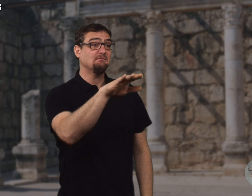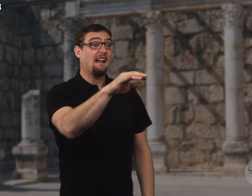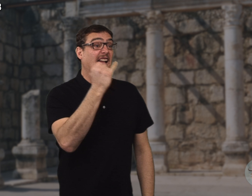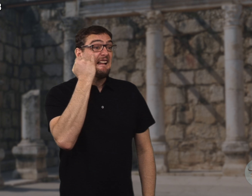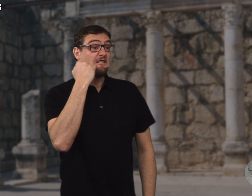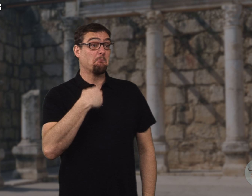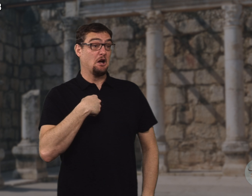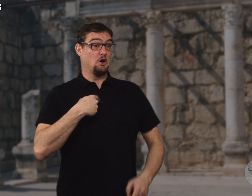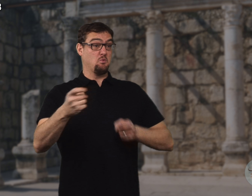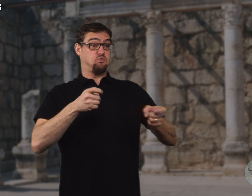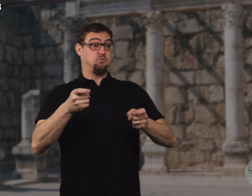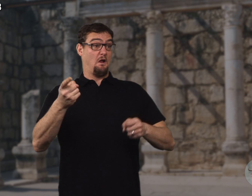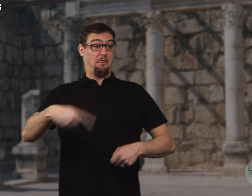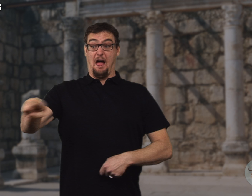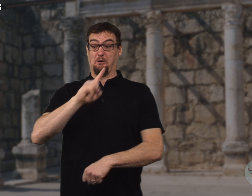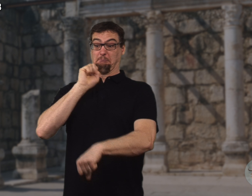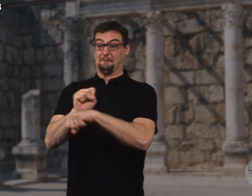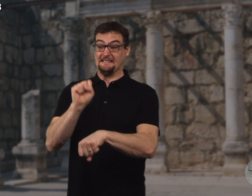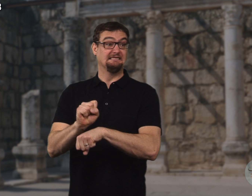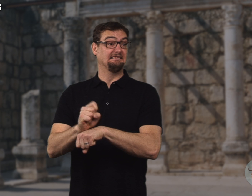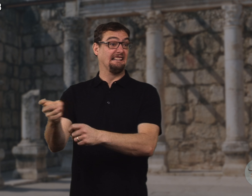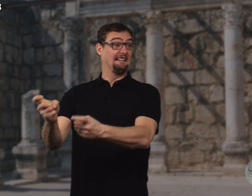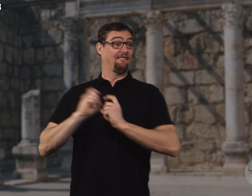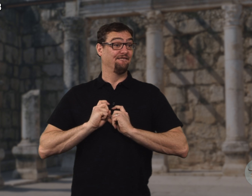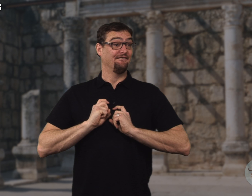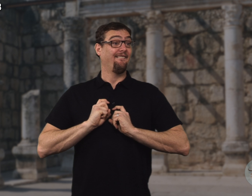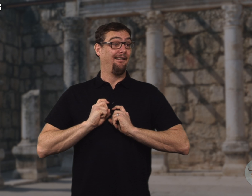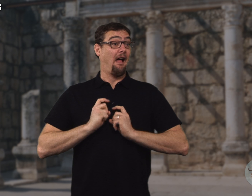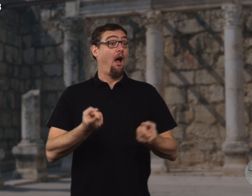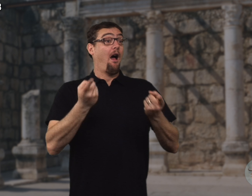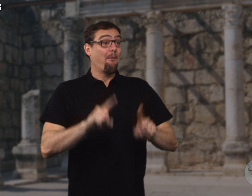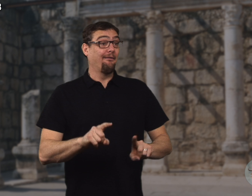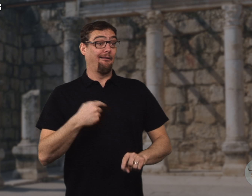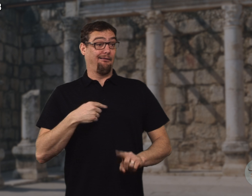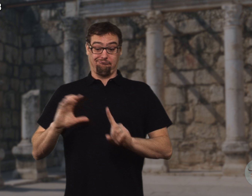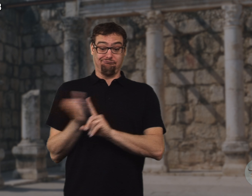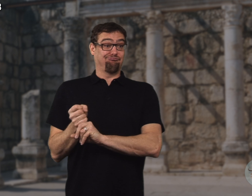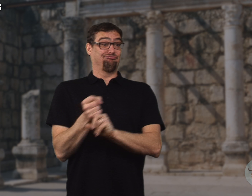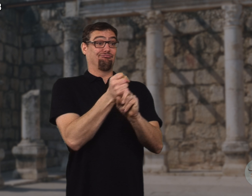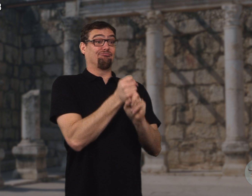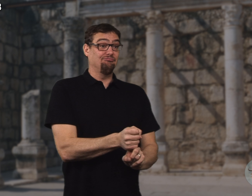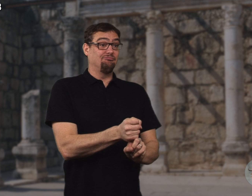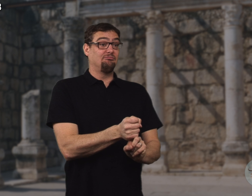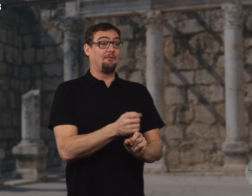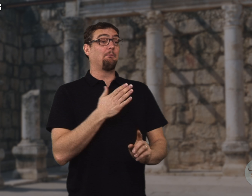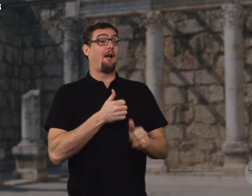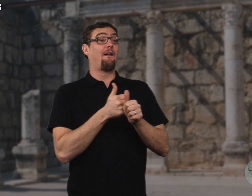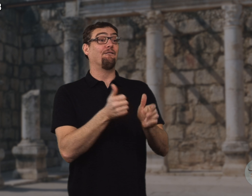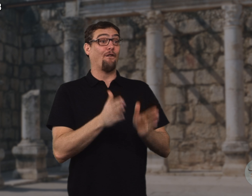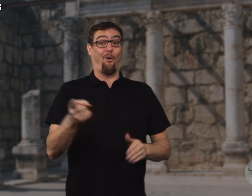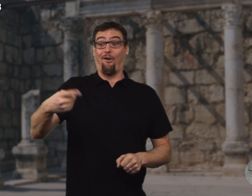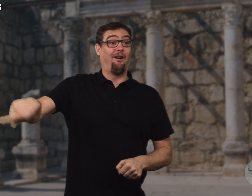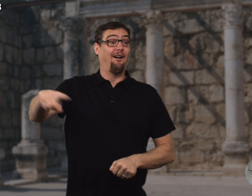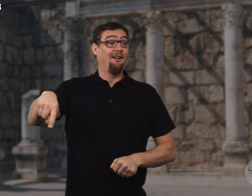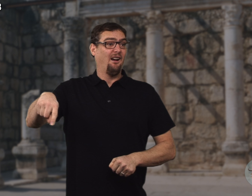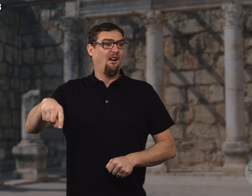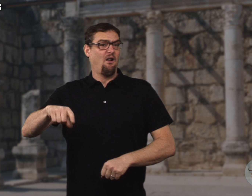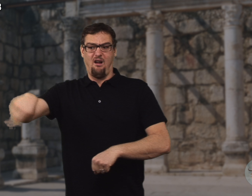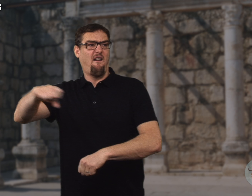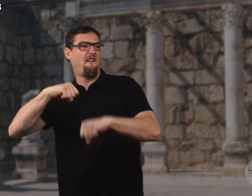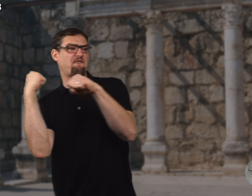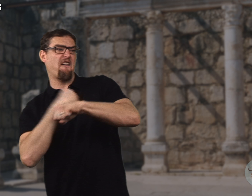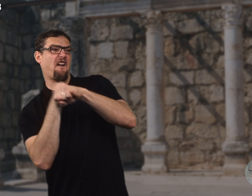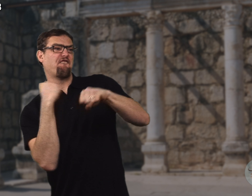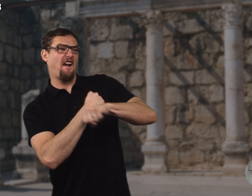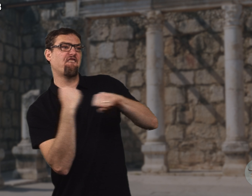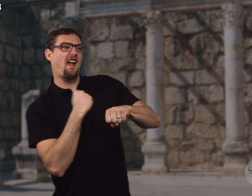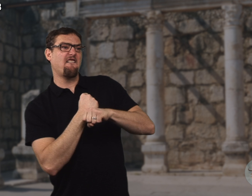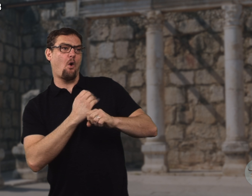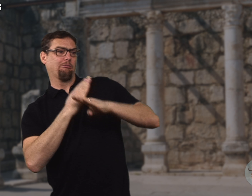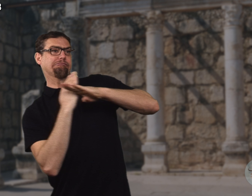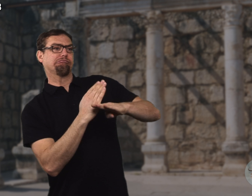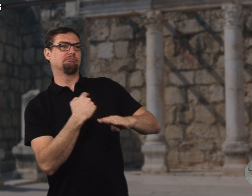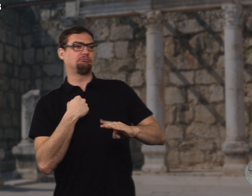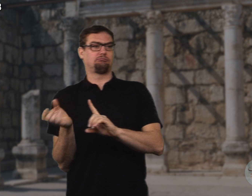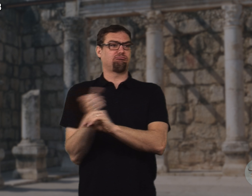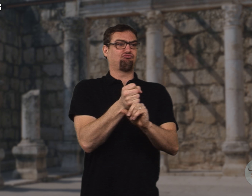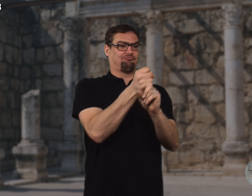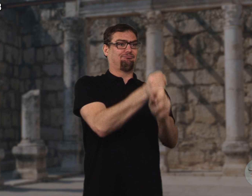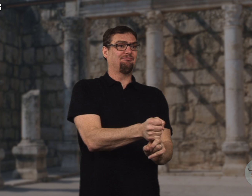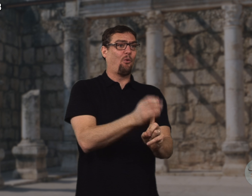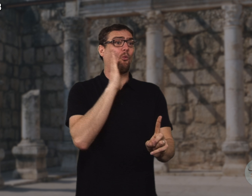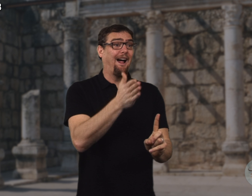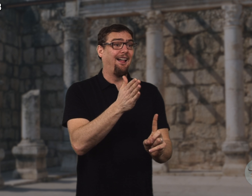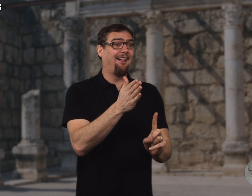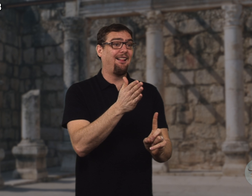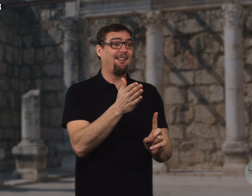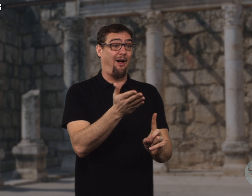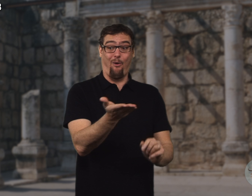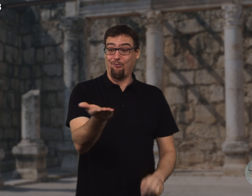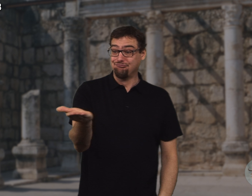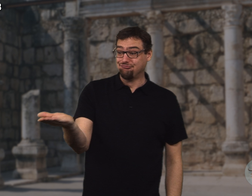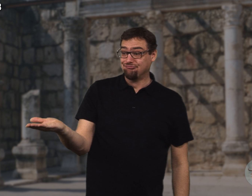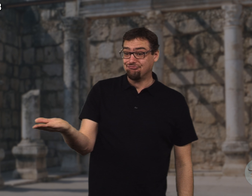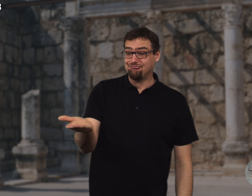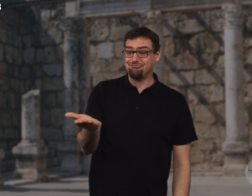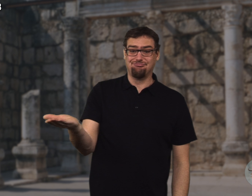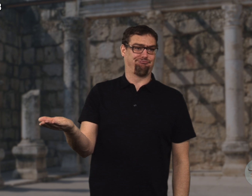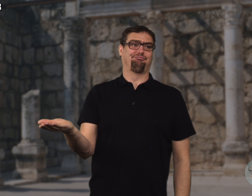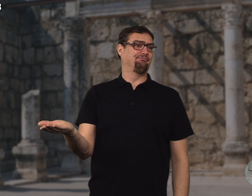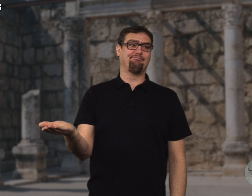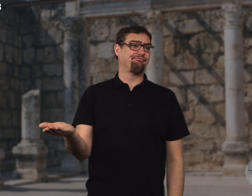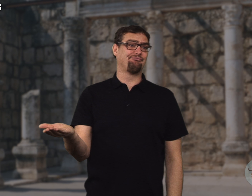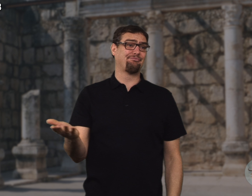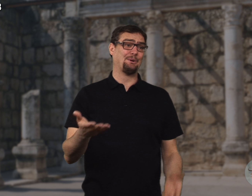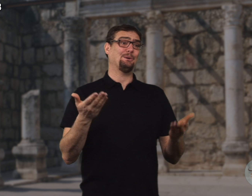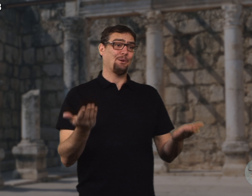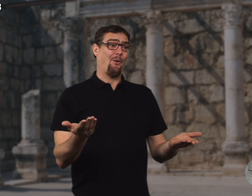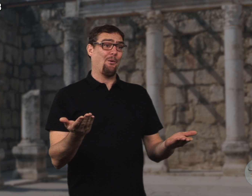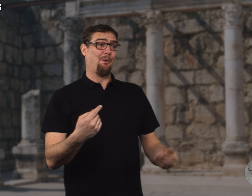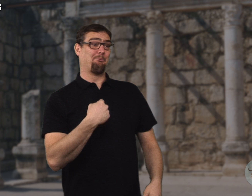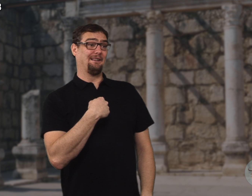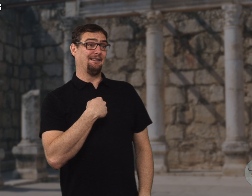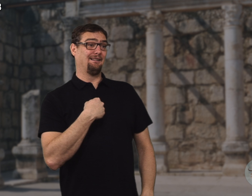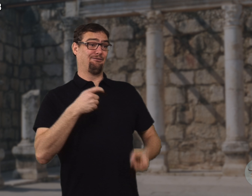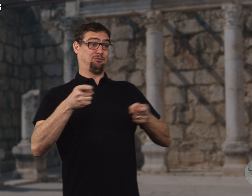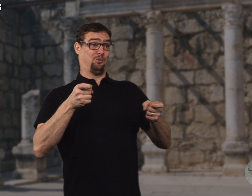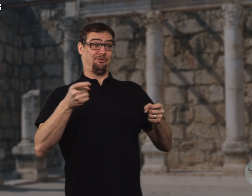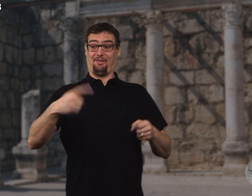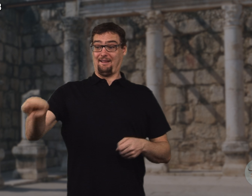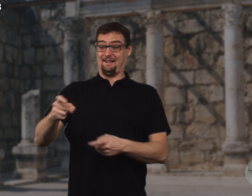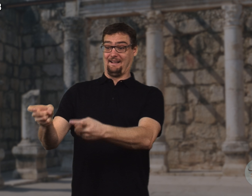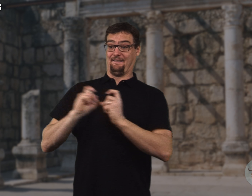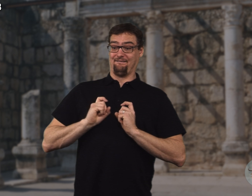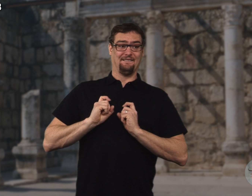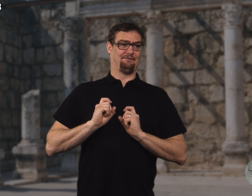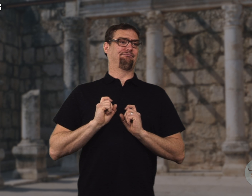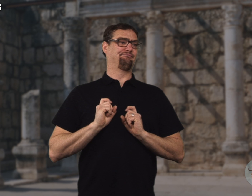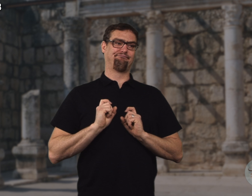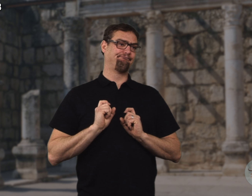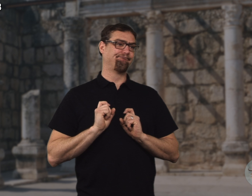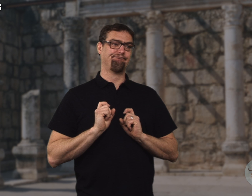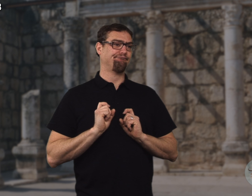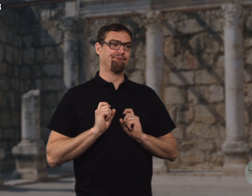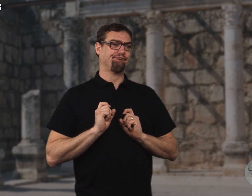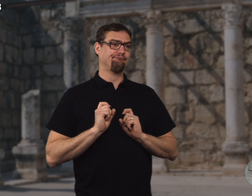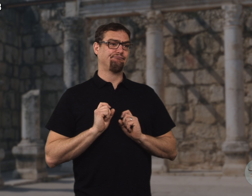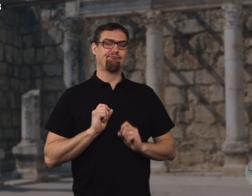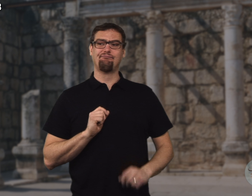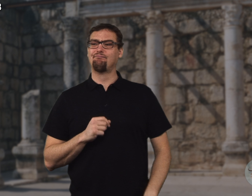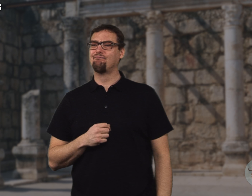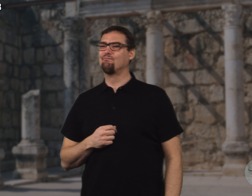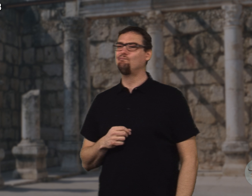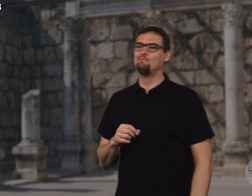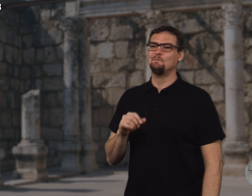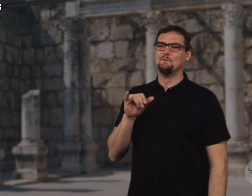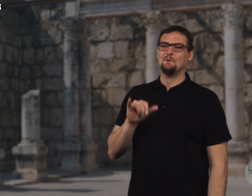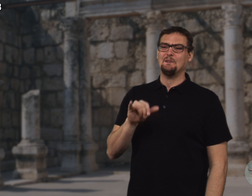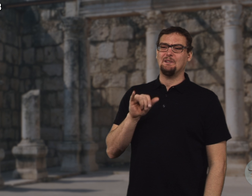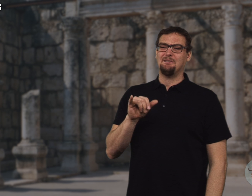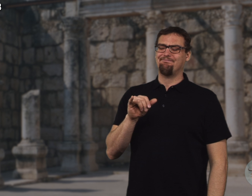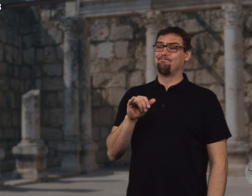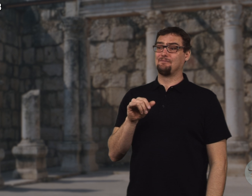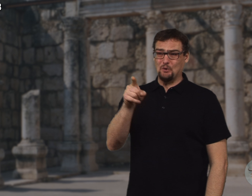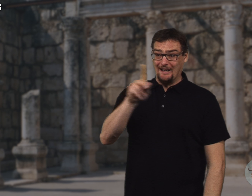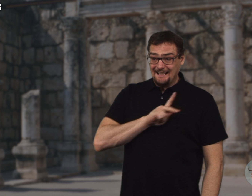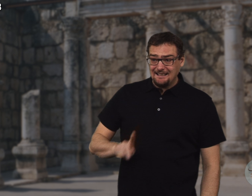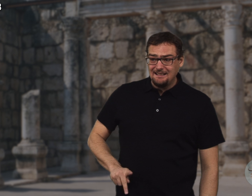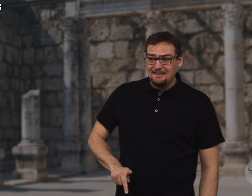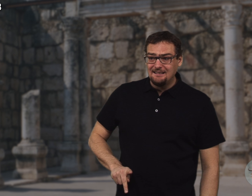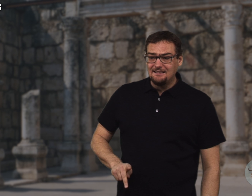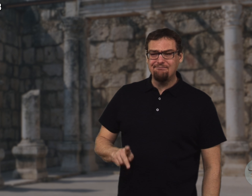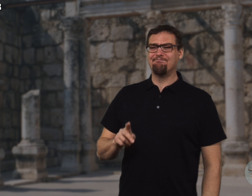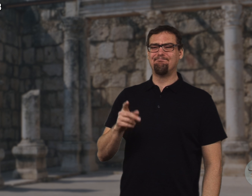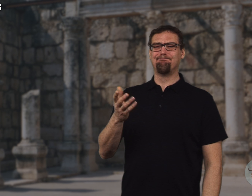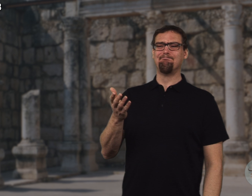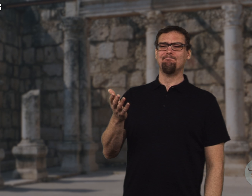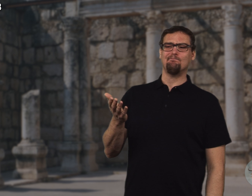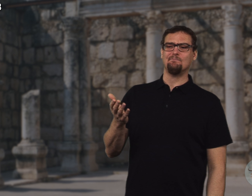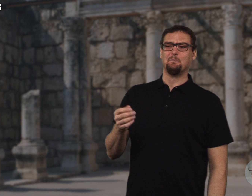if it were, My servants would fight to prevent My arrest by the Jews. But now My kingdom is not of this realm.” “Then You are a king!”